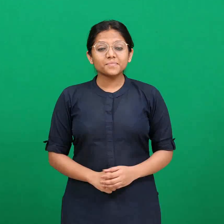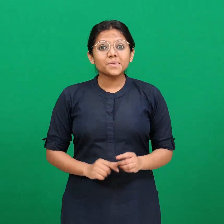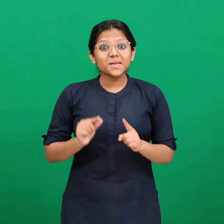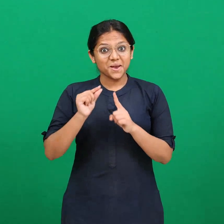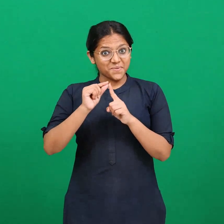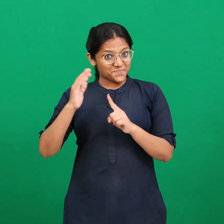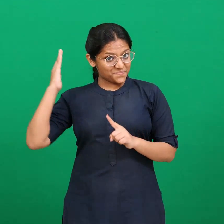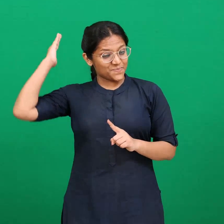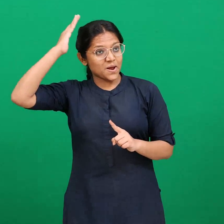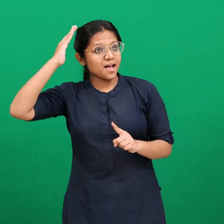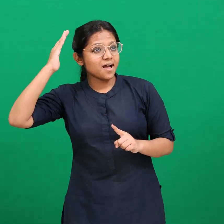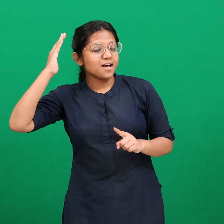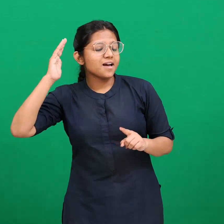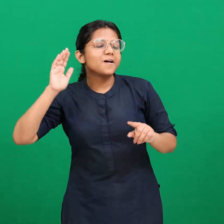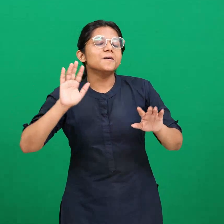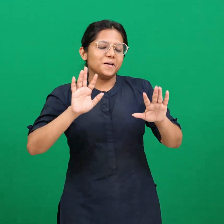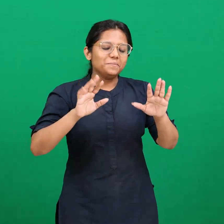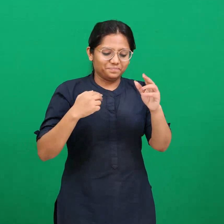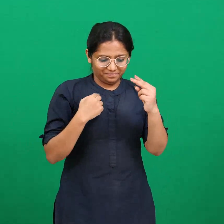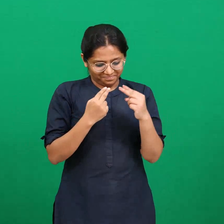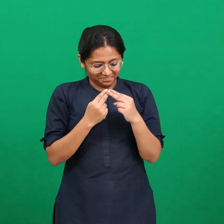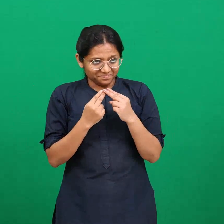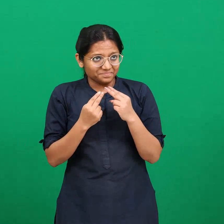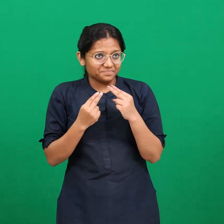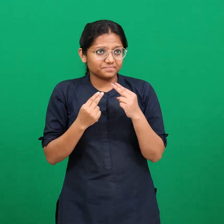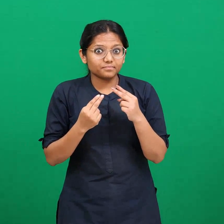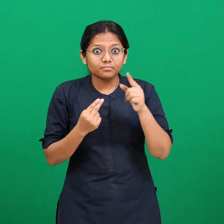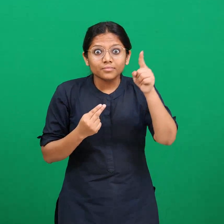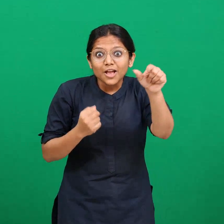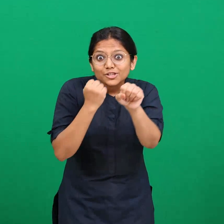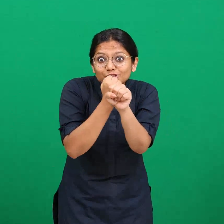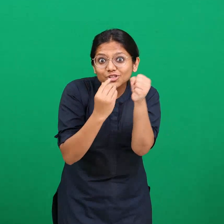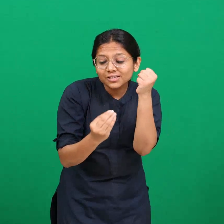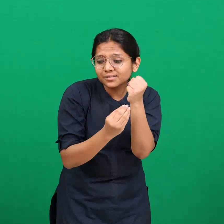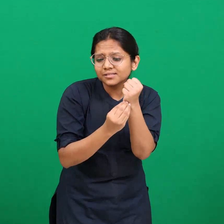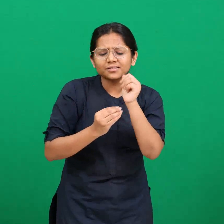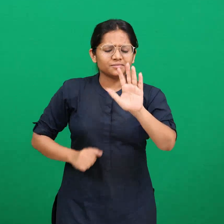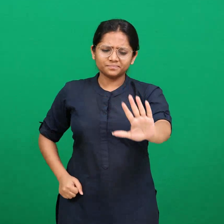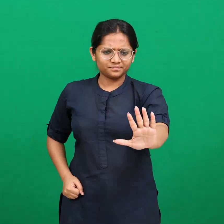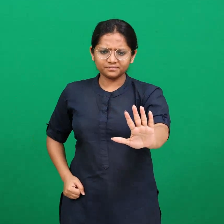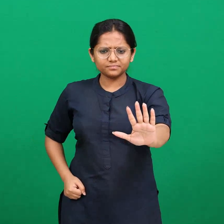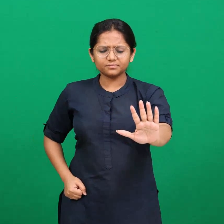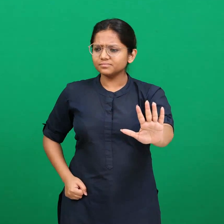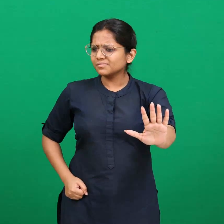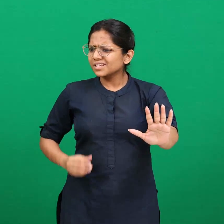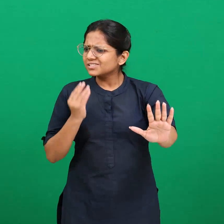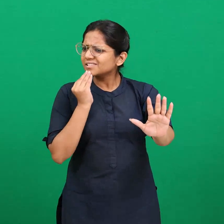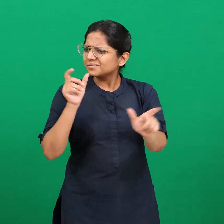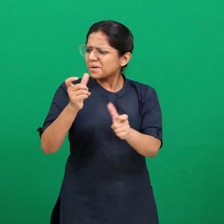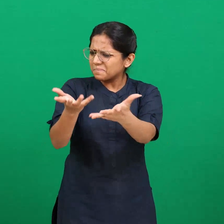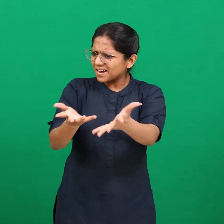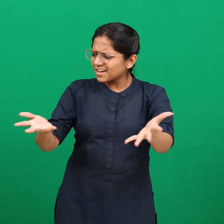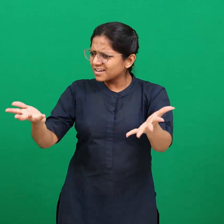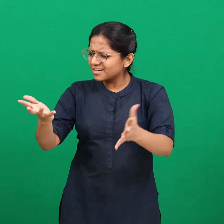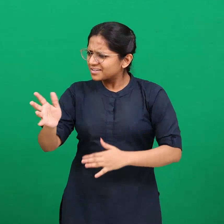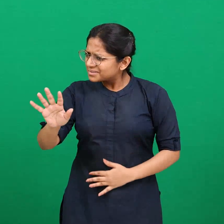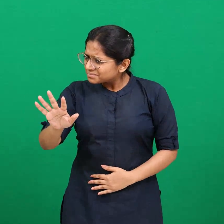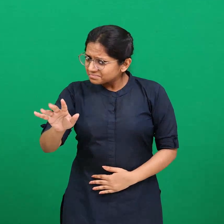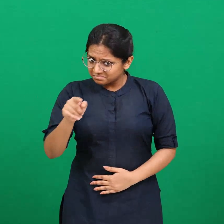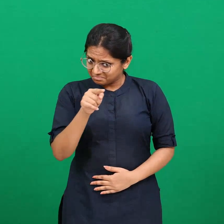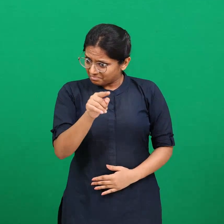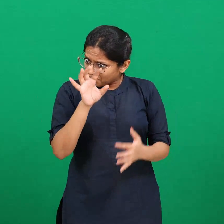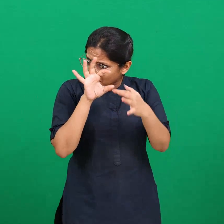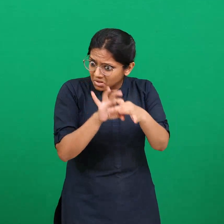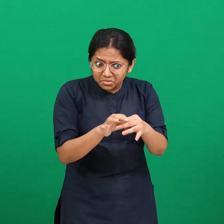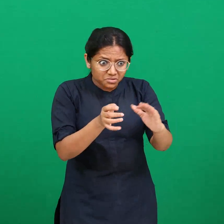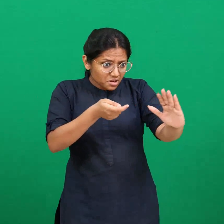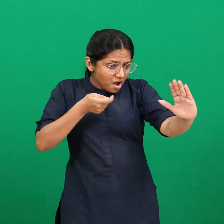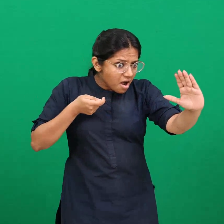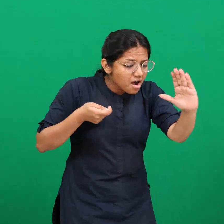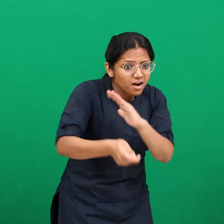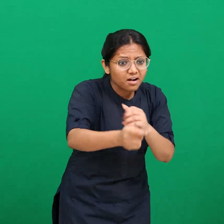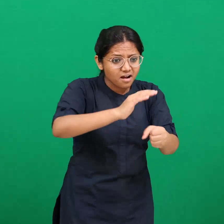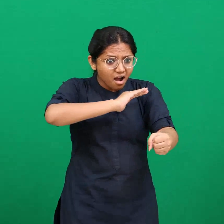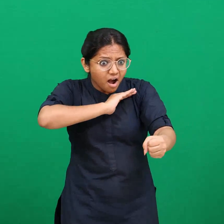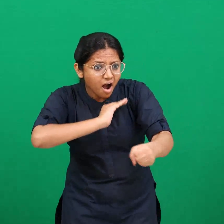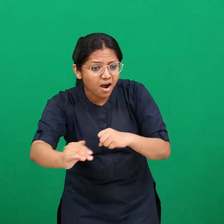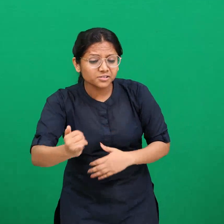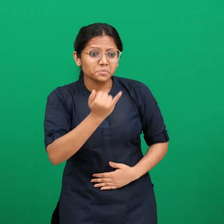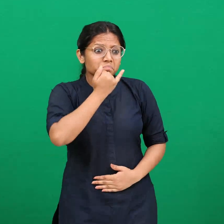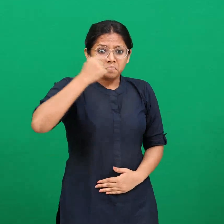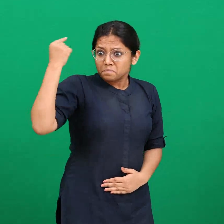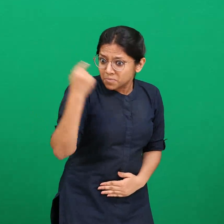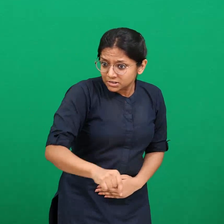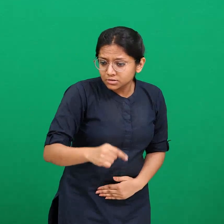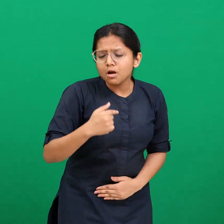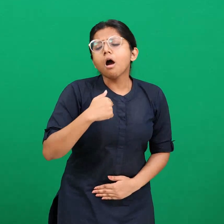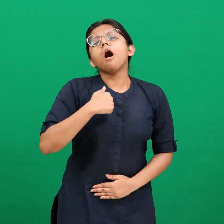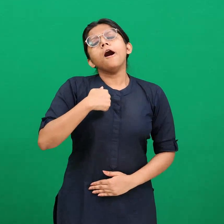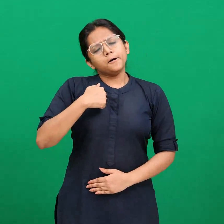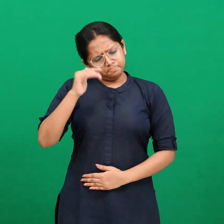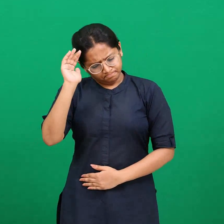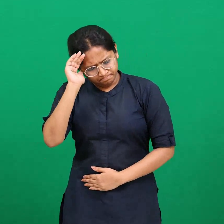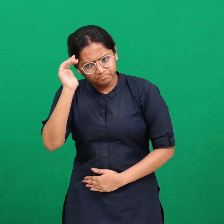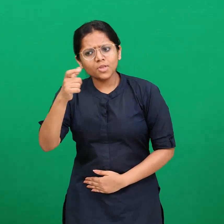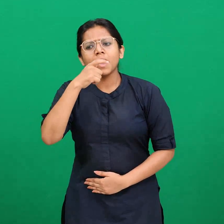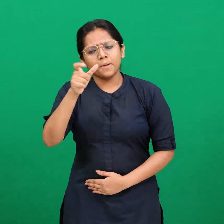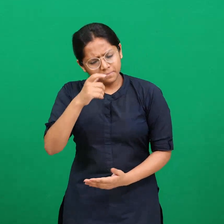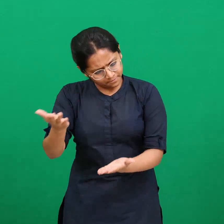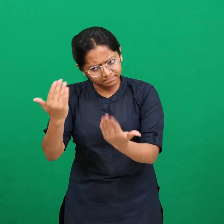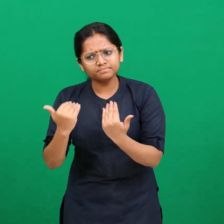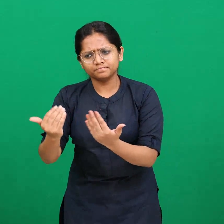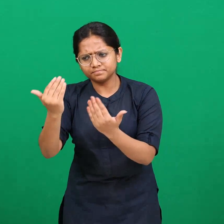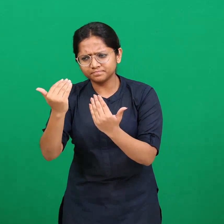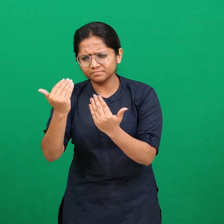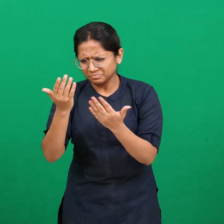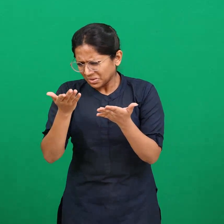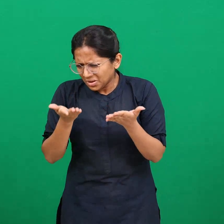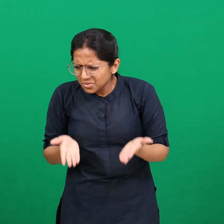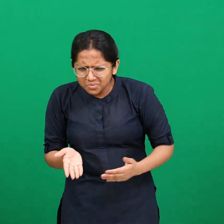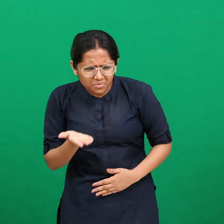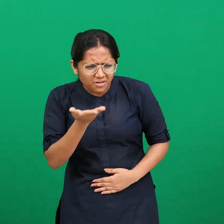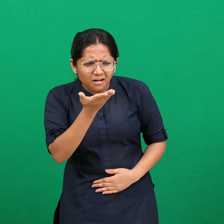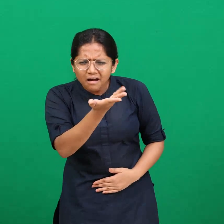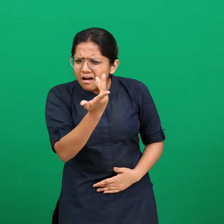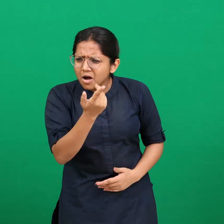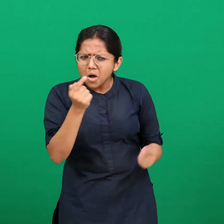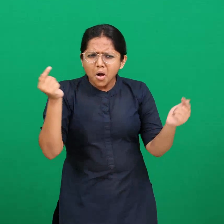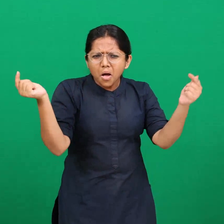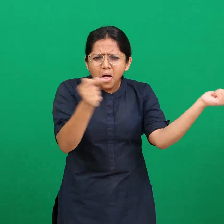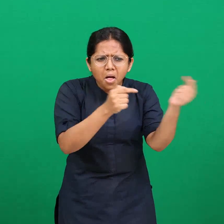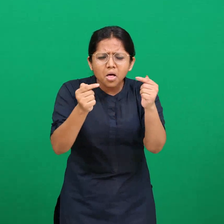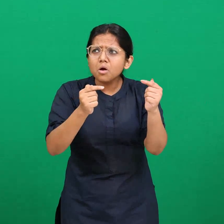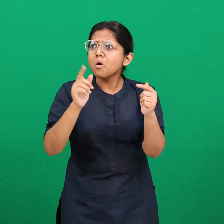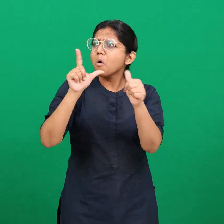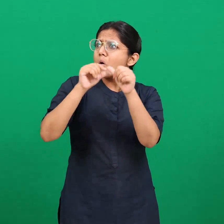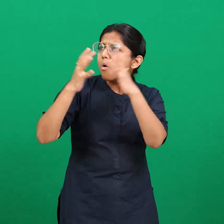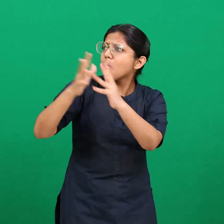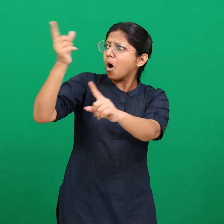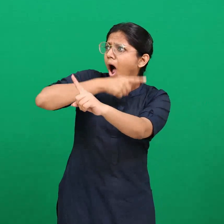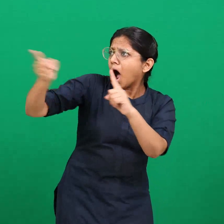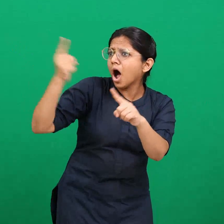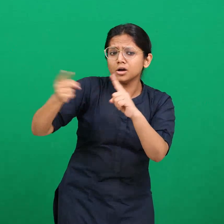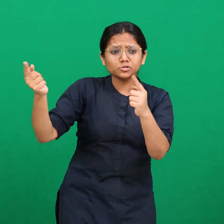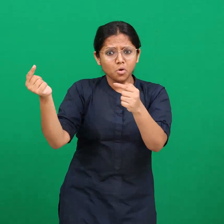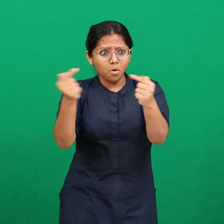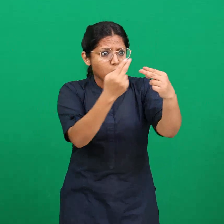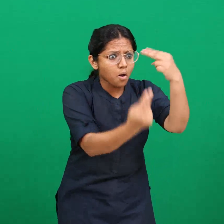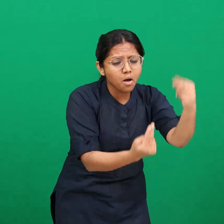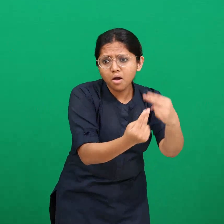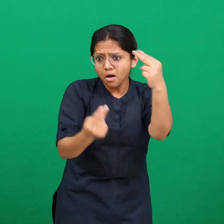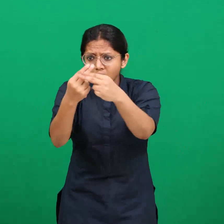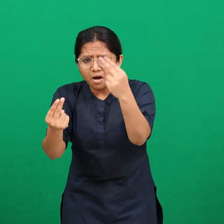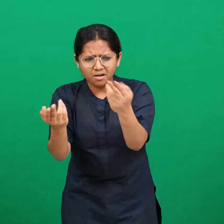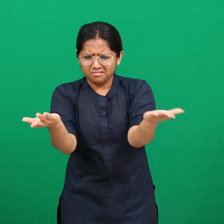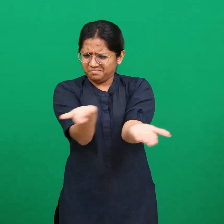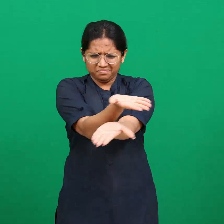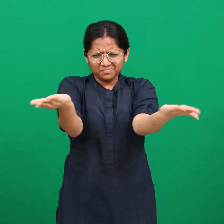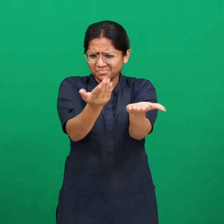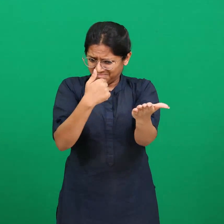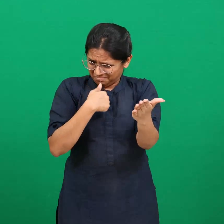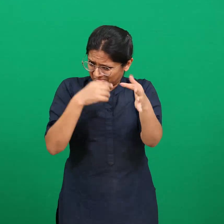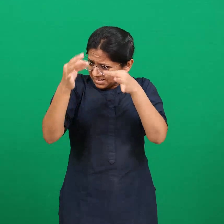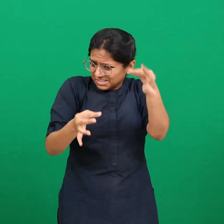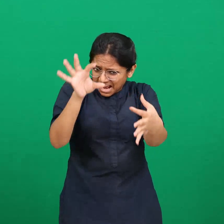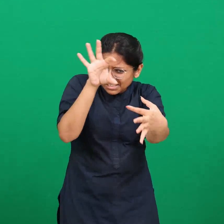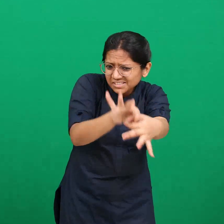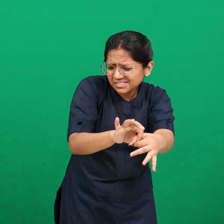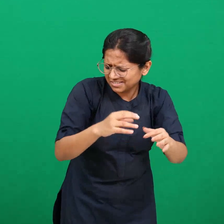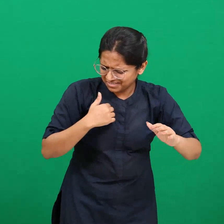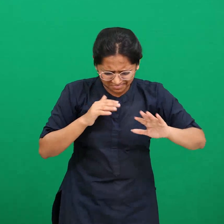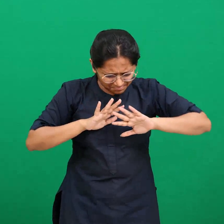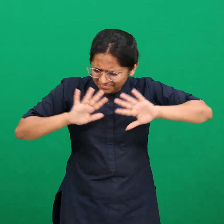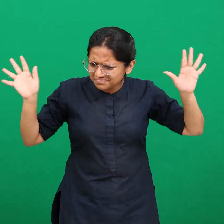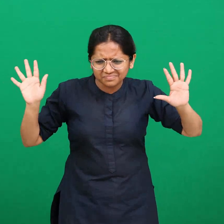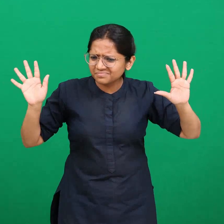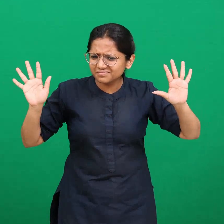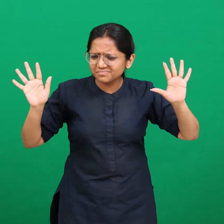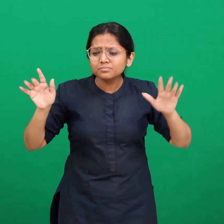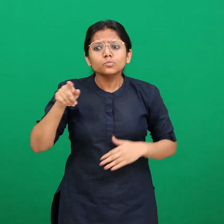But just as Paul was about to speak, Gallio told the Jews, "If this matter involved a wrongdoing or vicious crime, O Jews, it would be reasonable for me to hear your complaint.